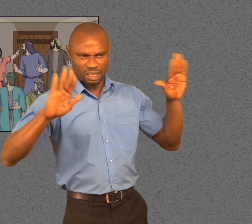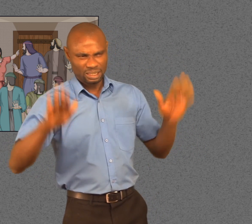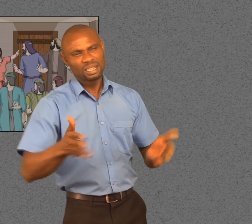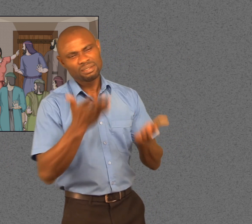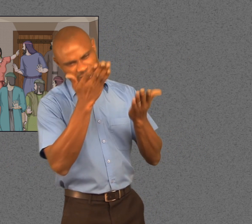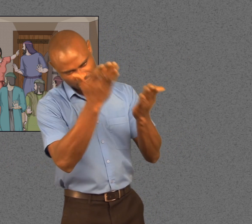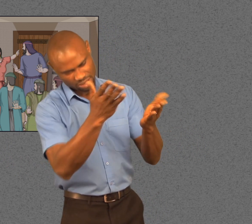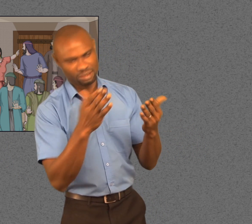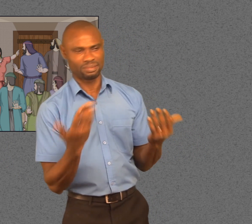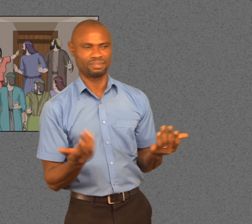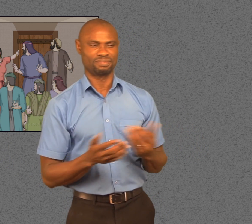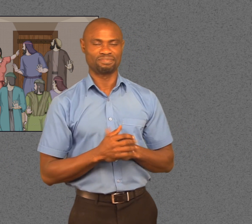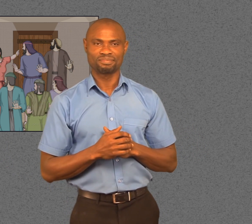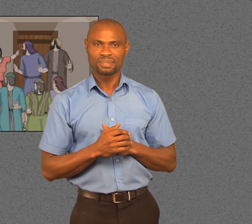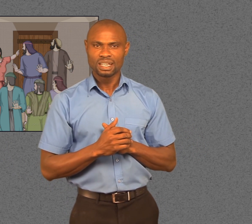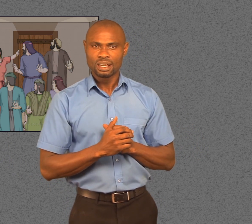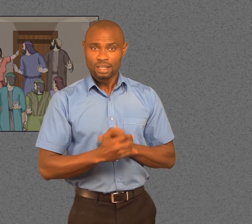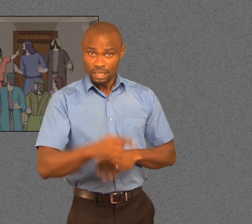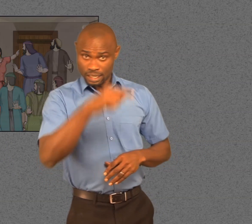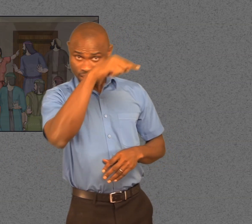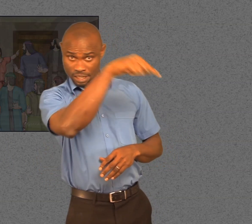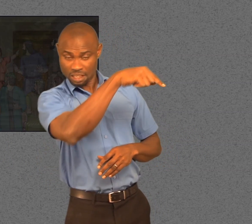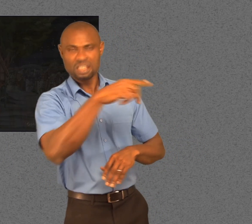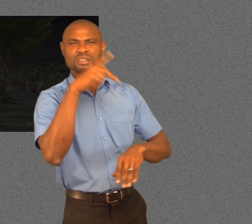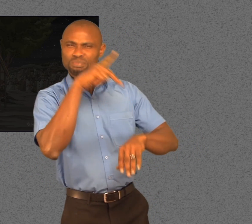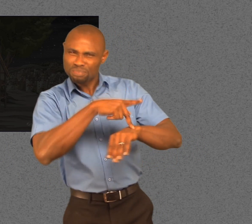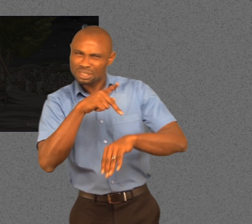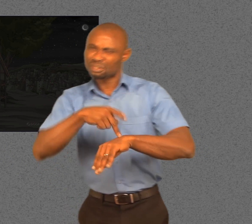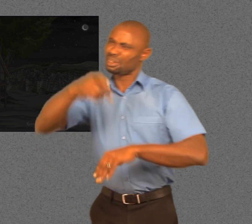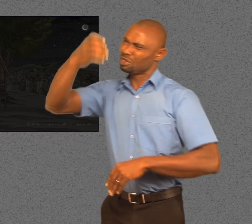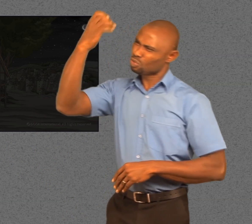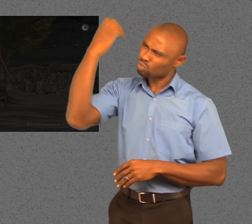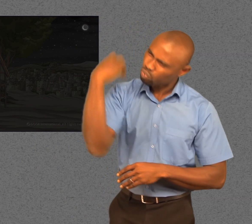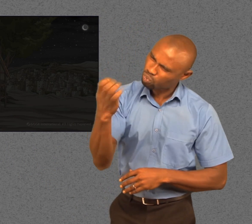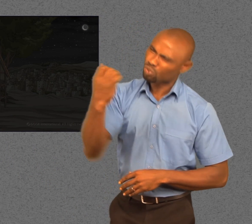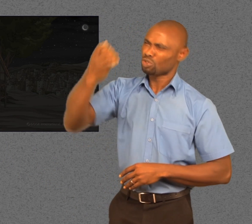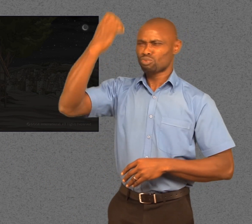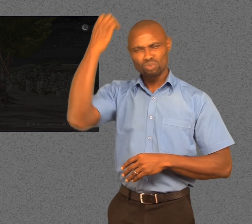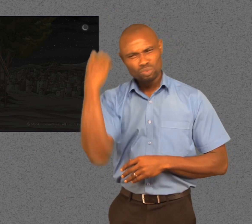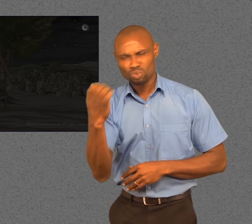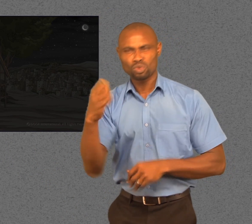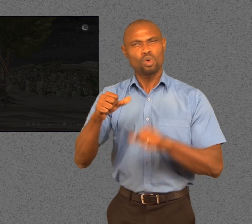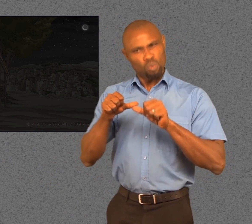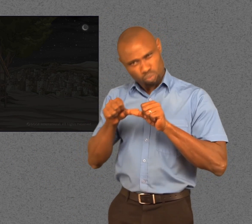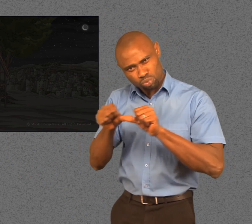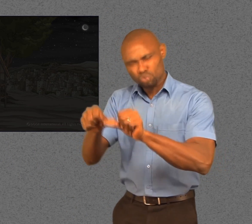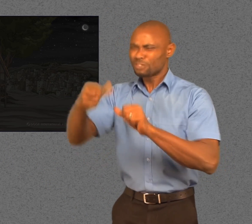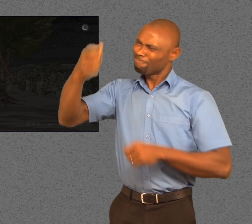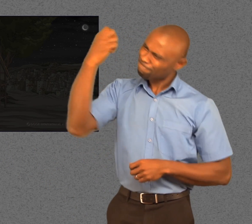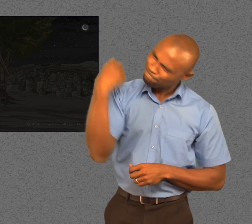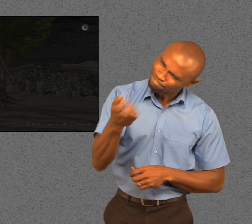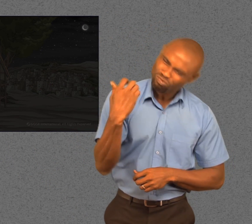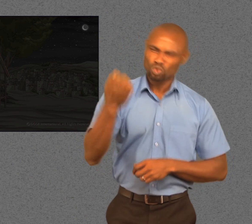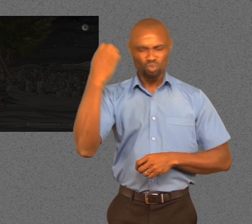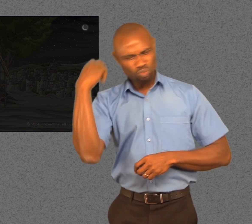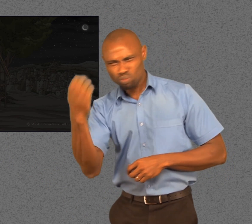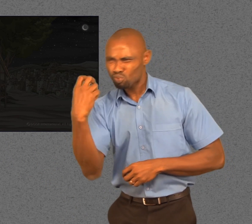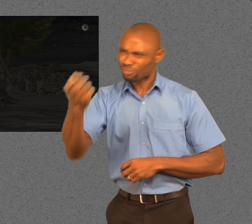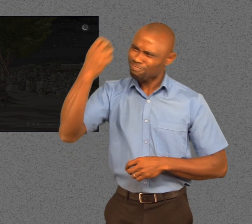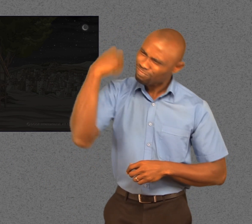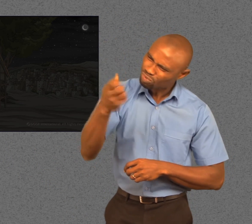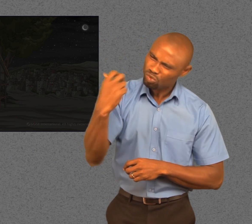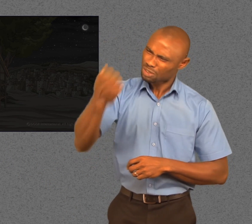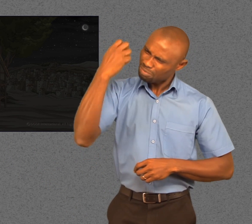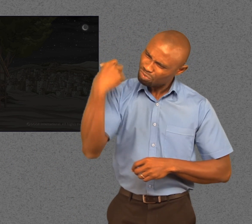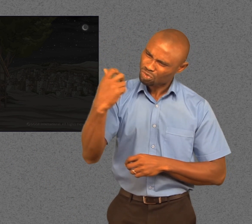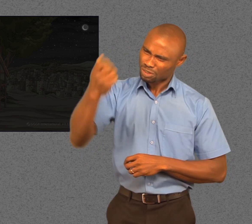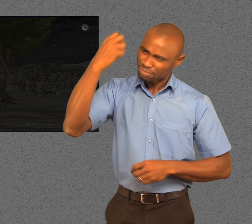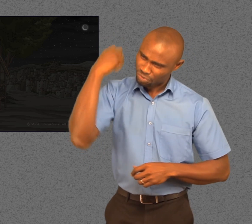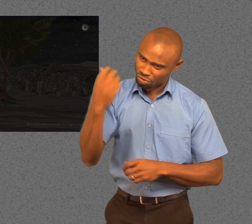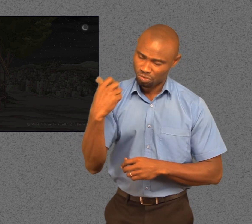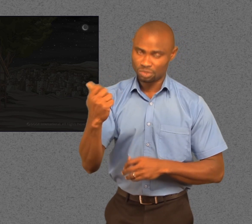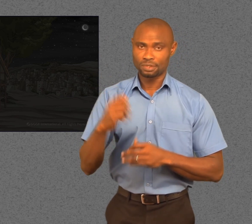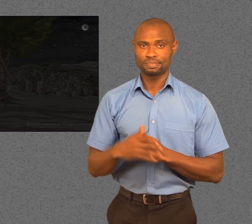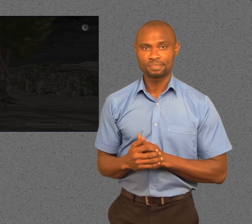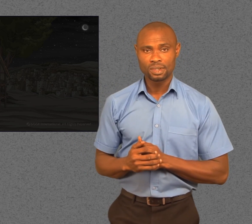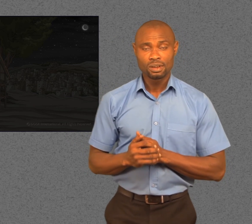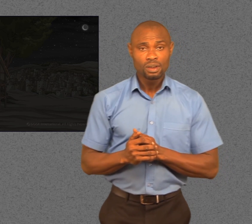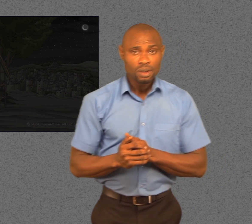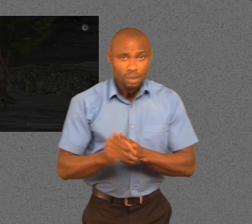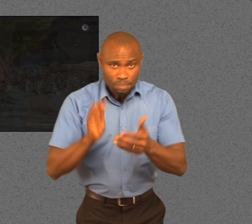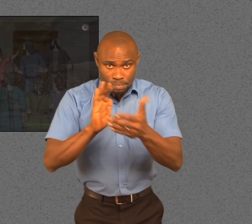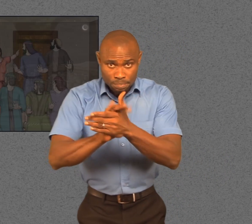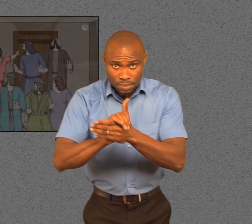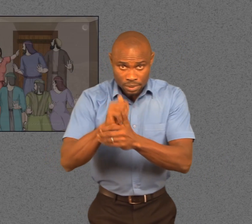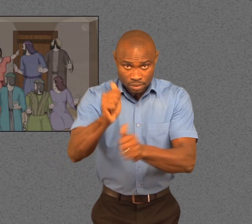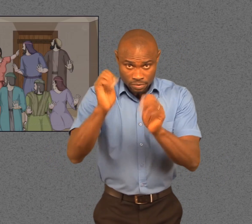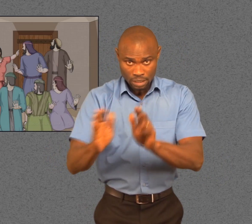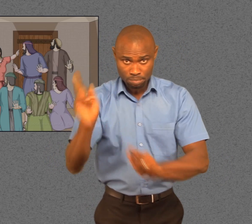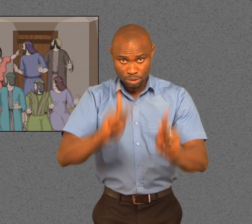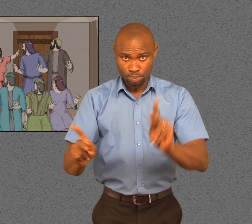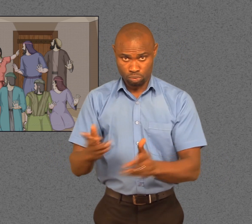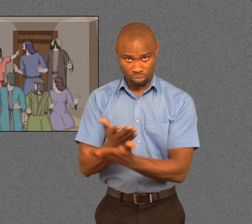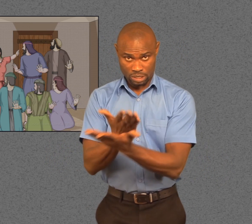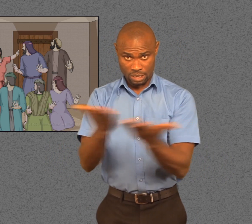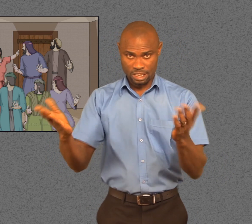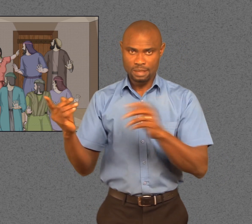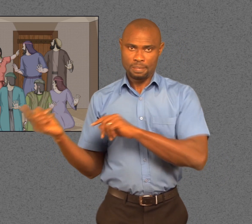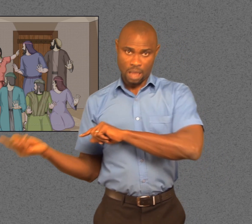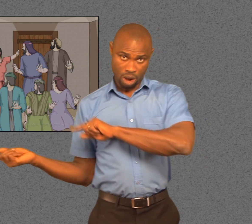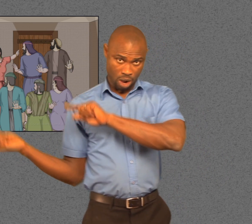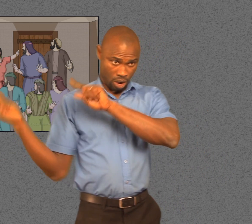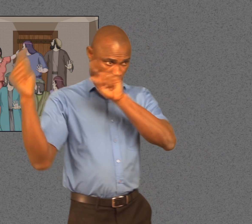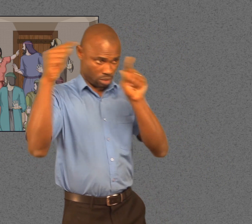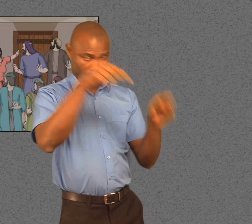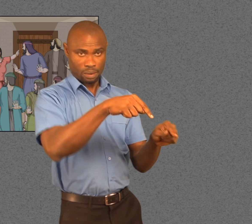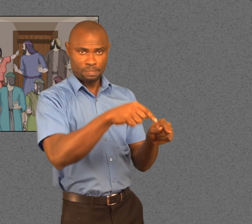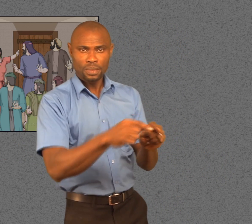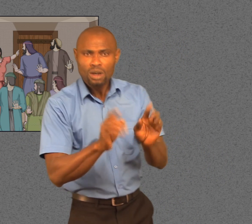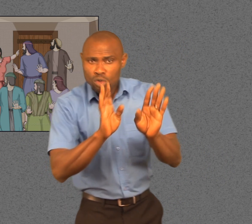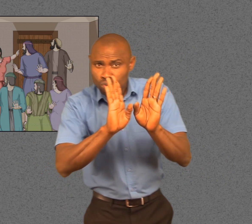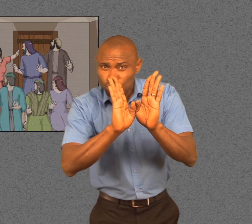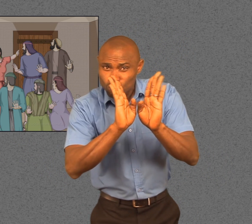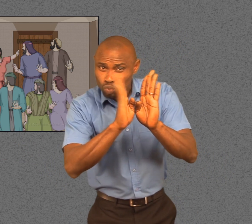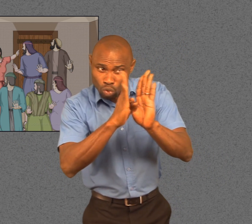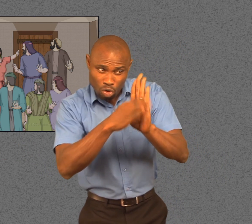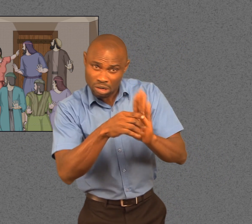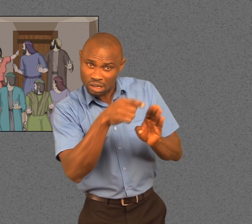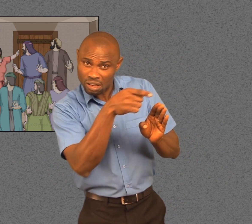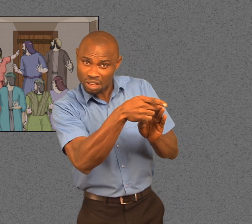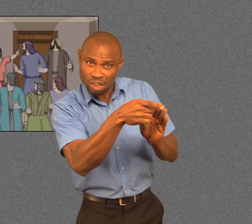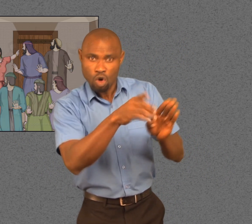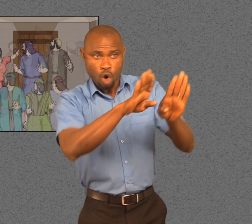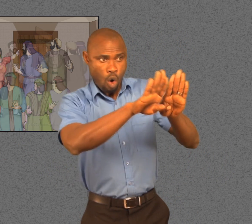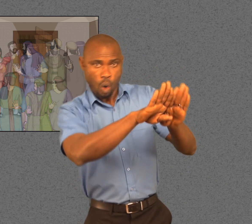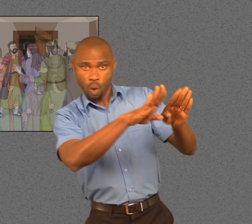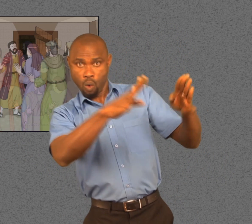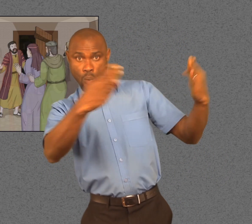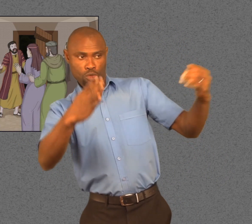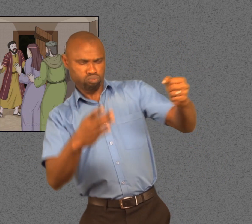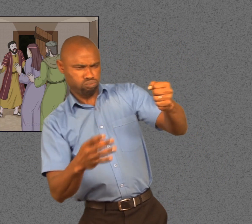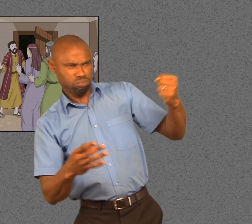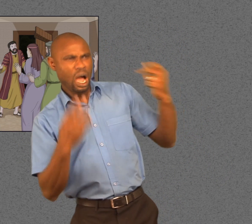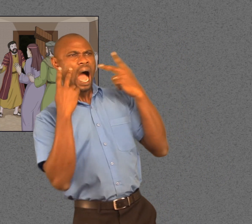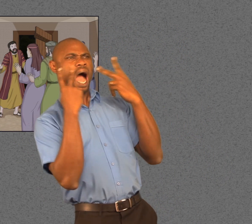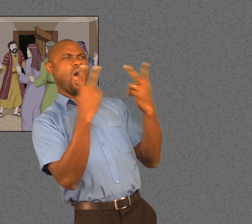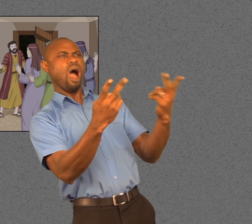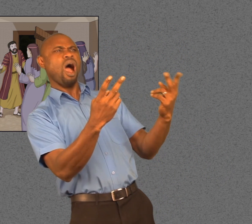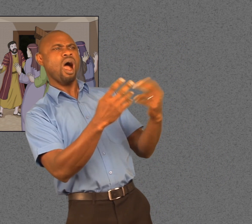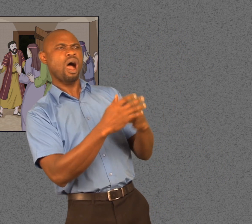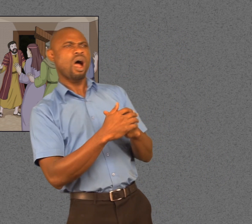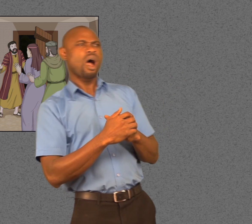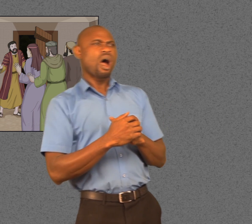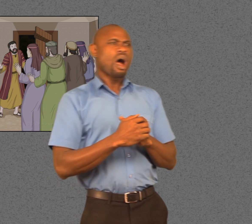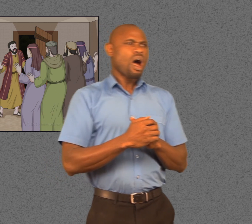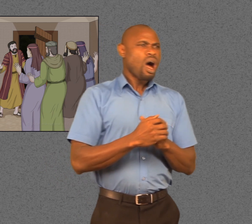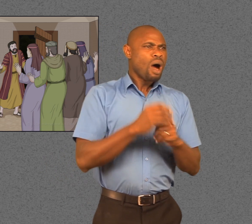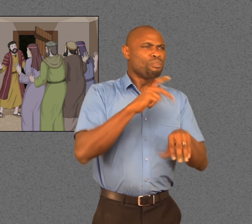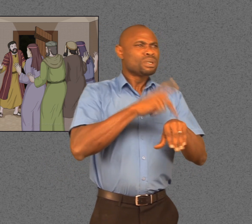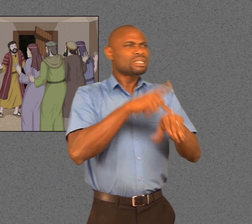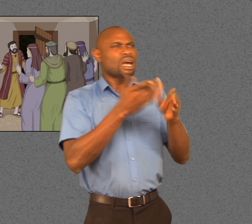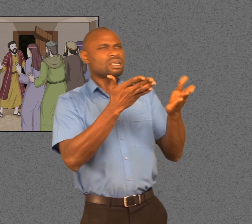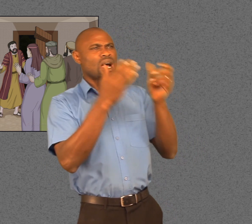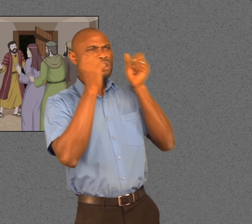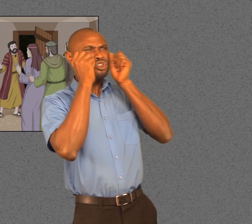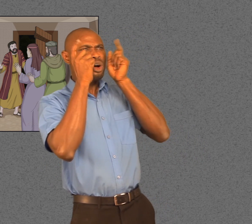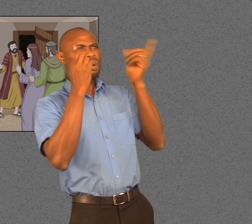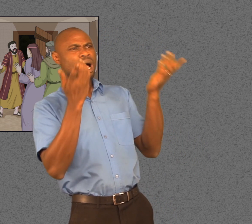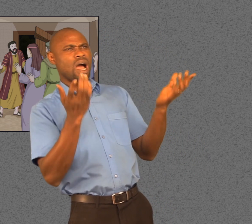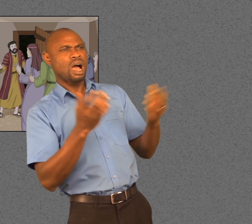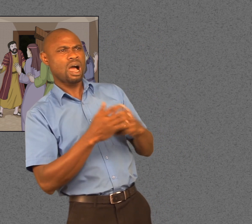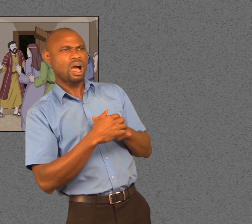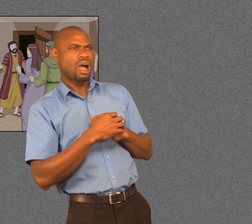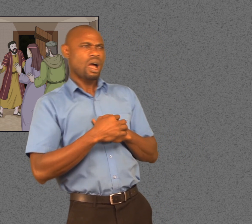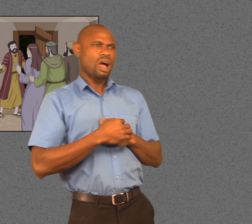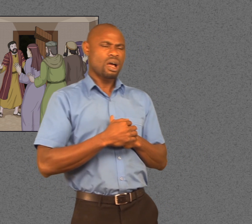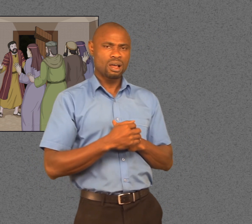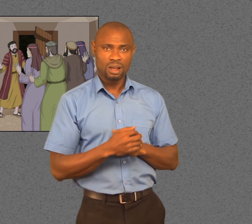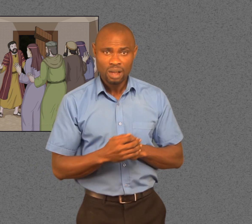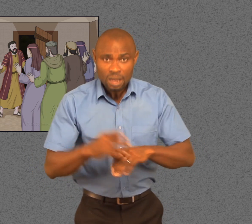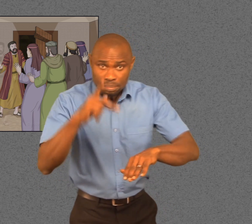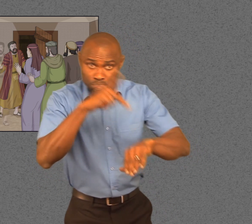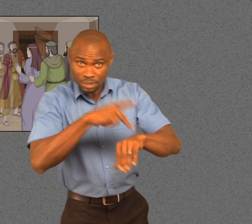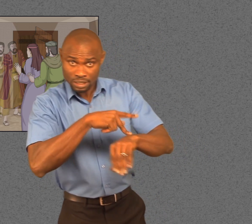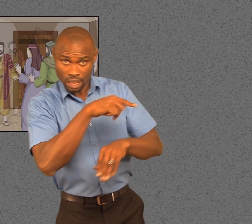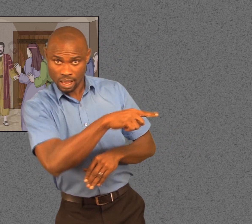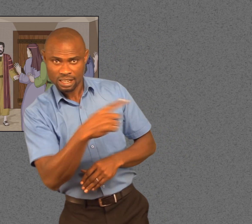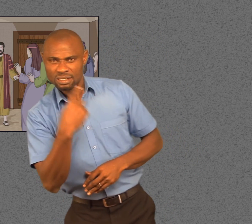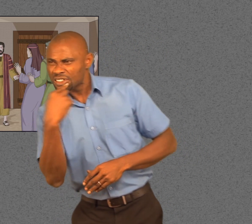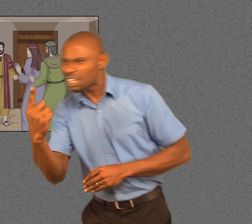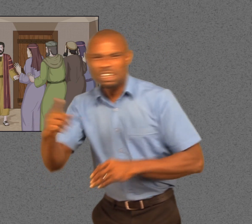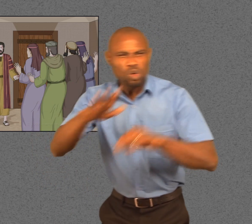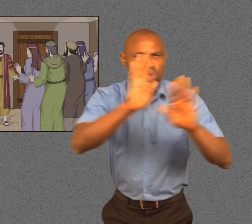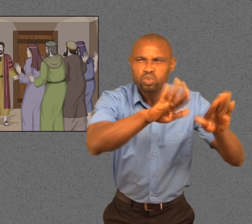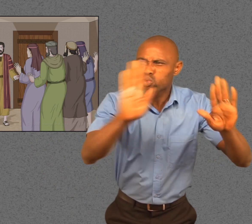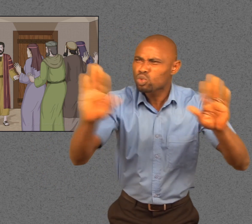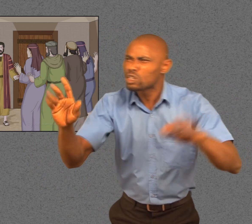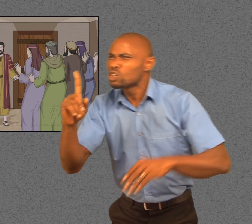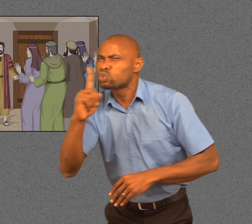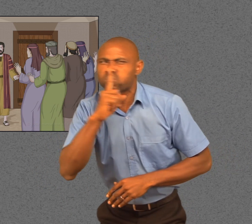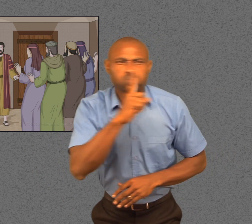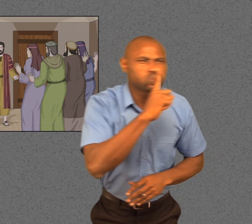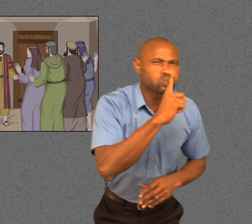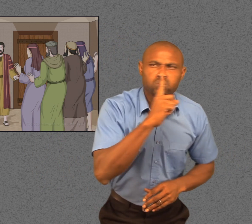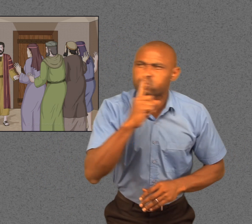But Peter kept on knocking, and when they opened the door and saw him, they were astounded.